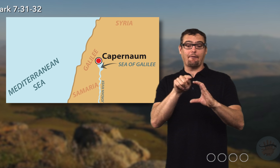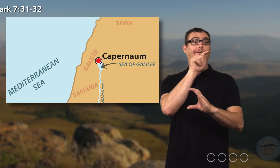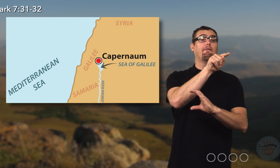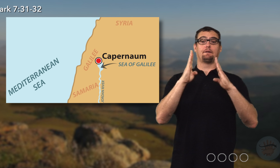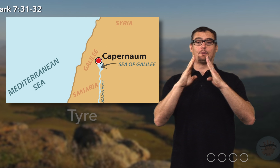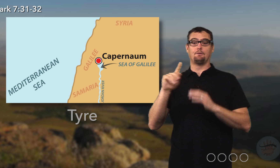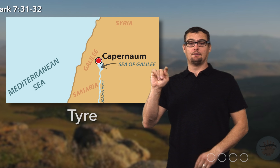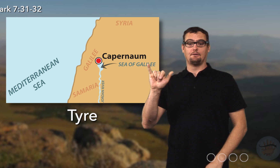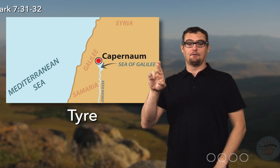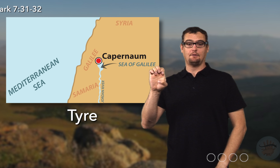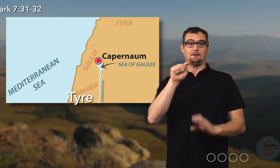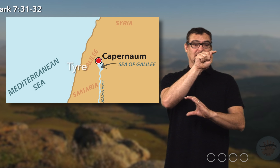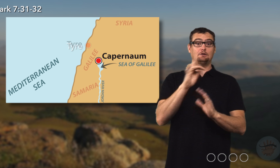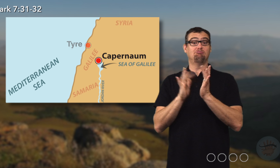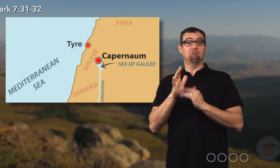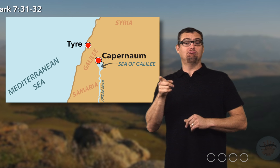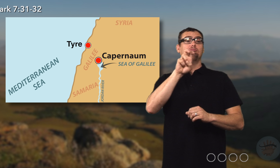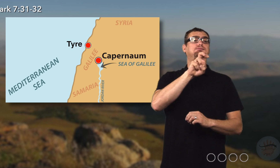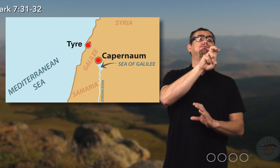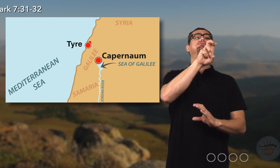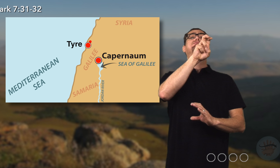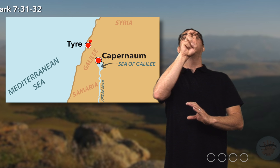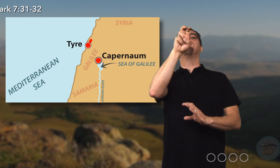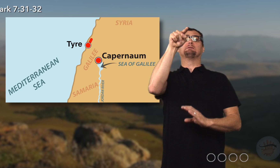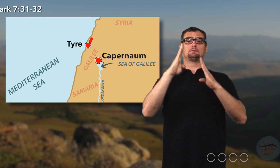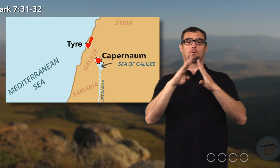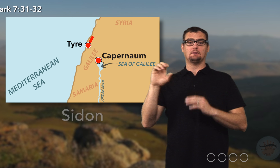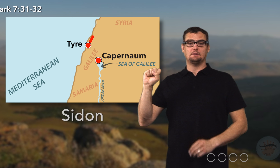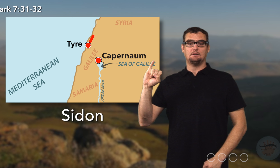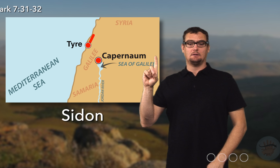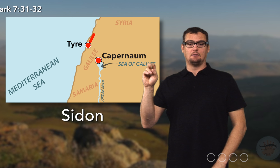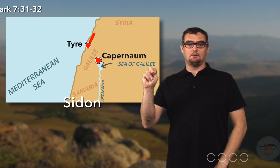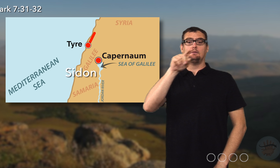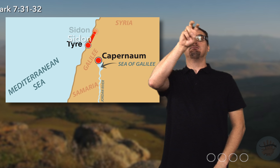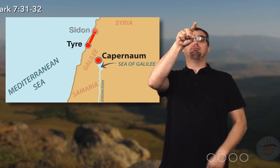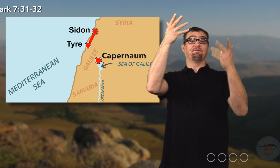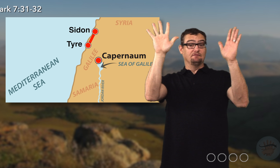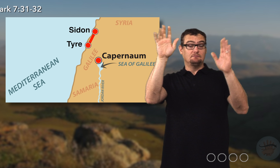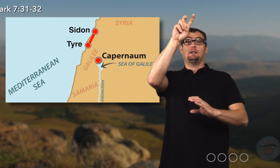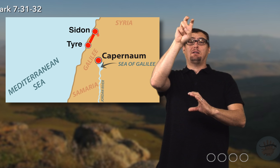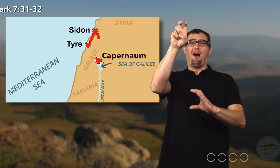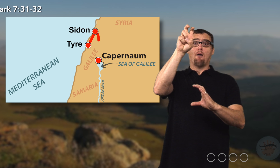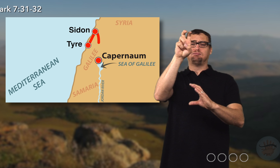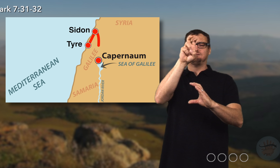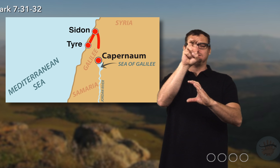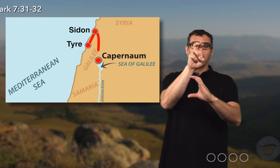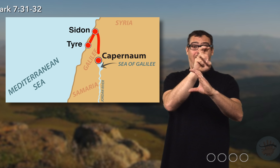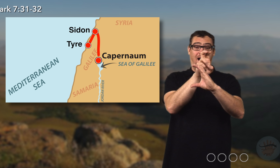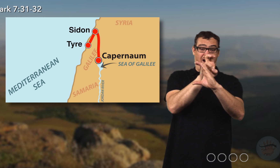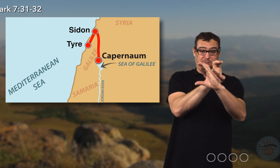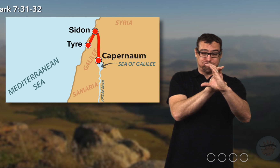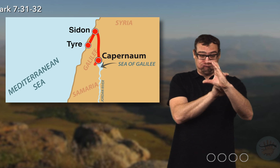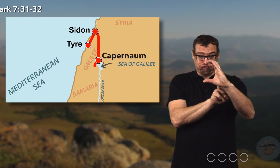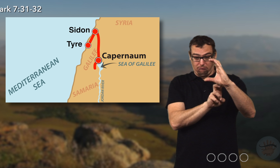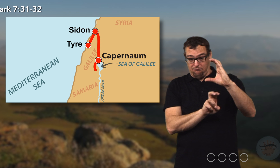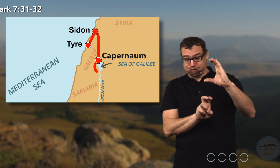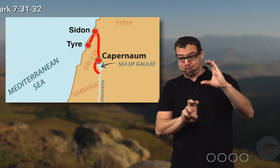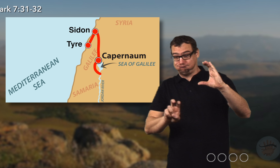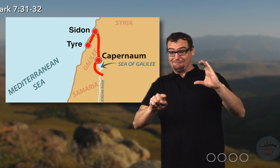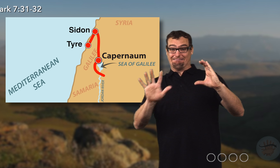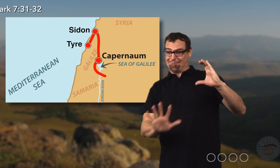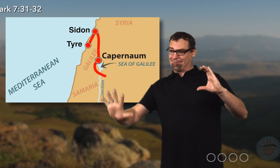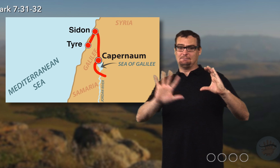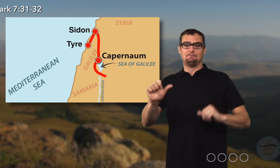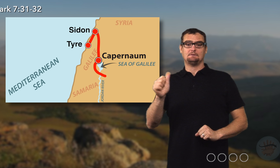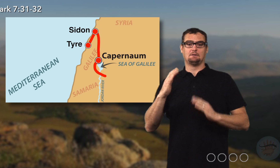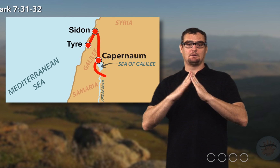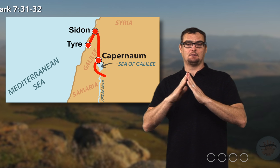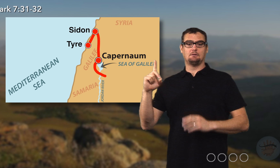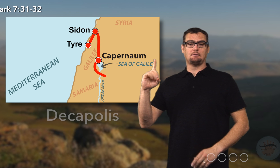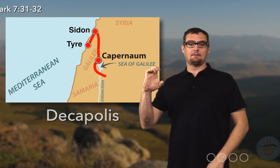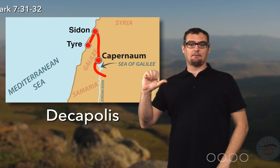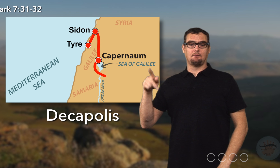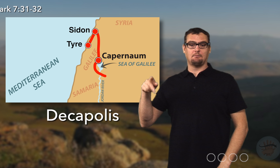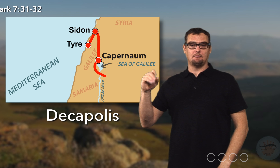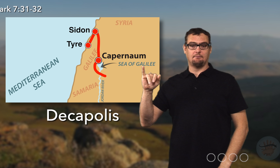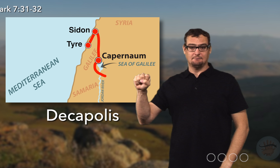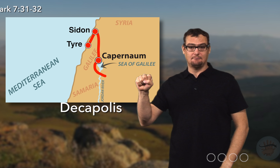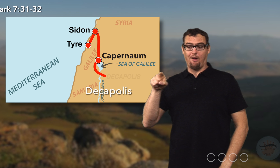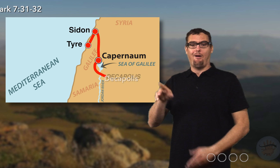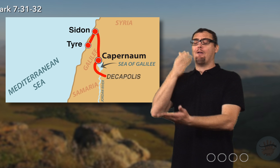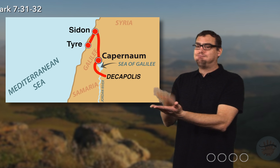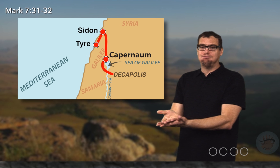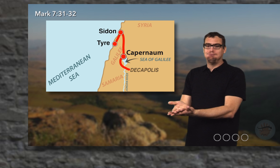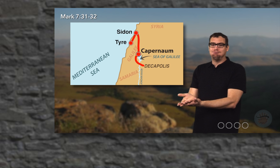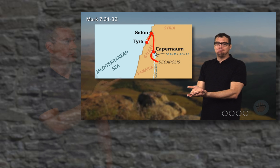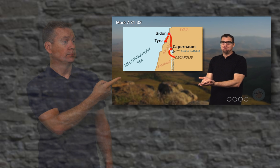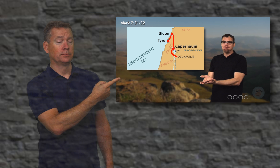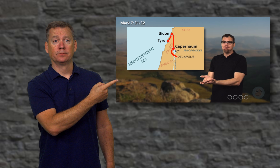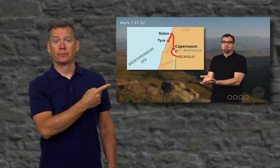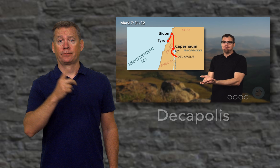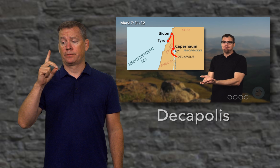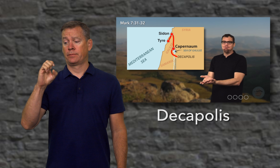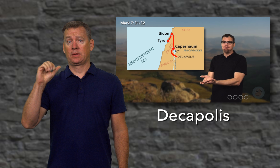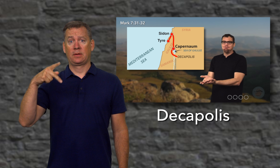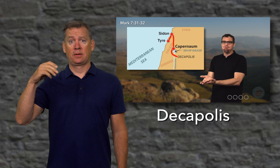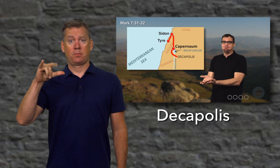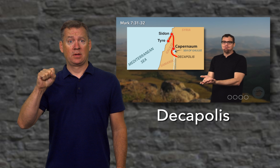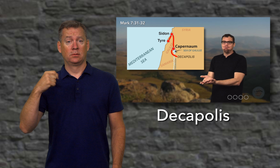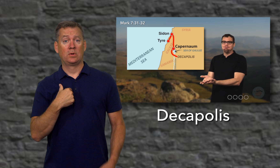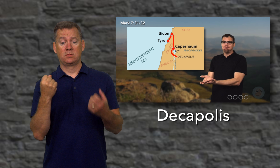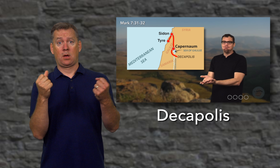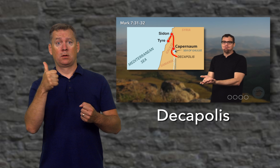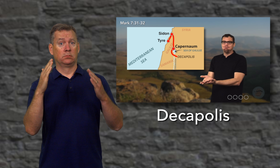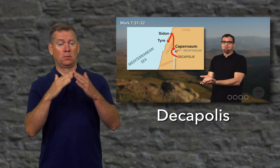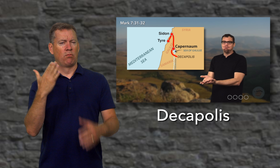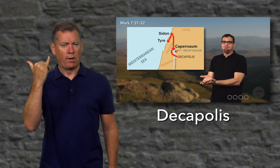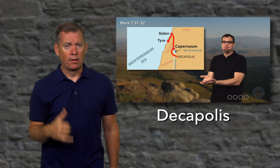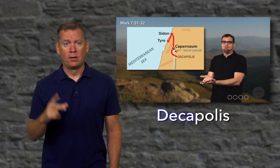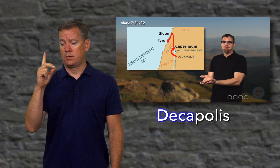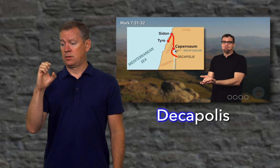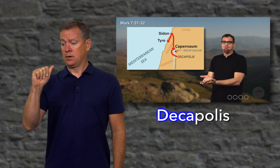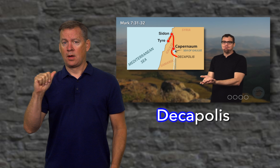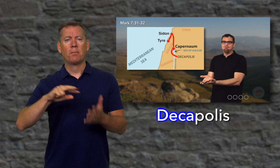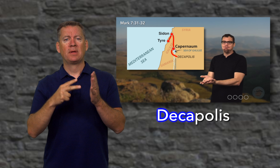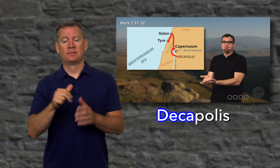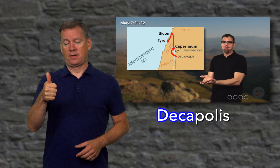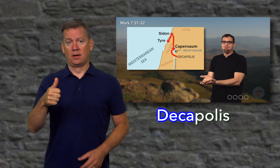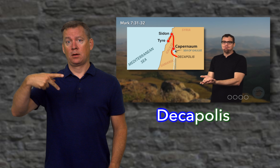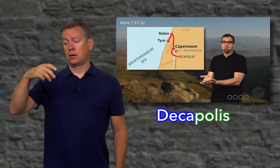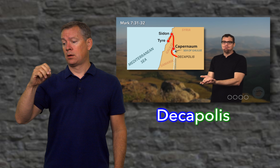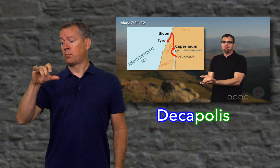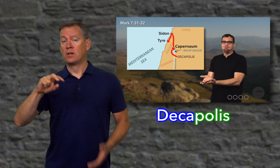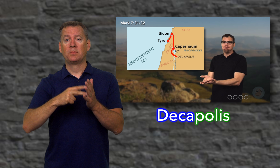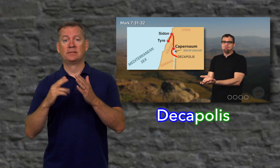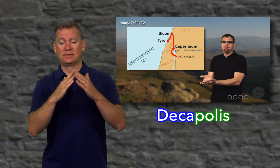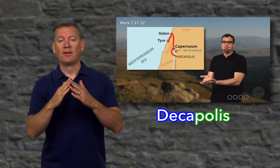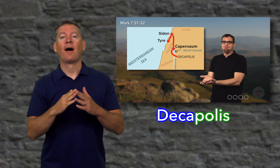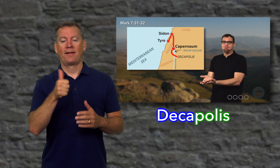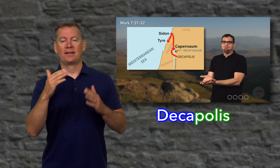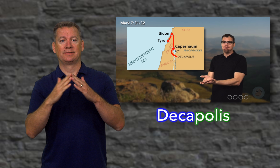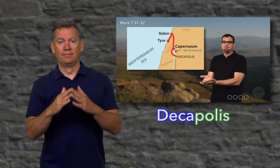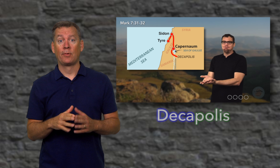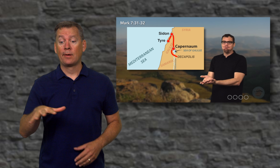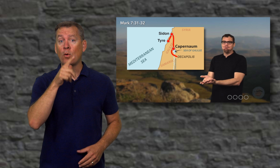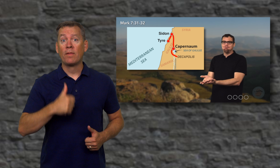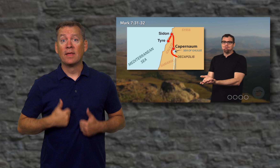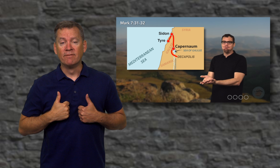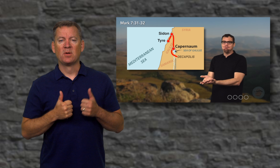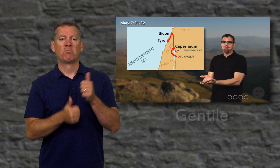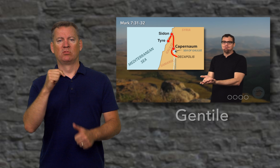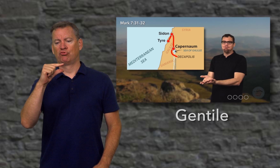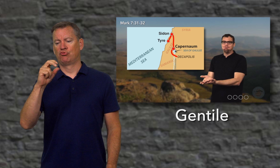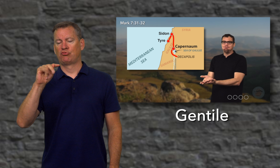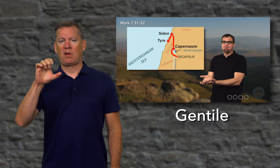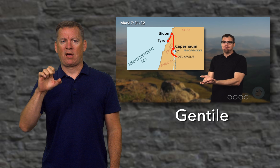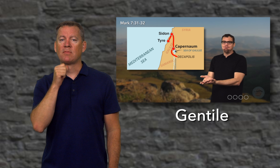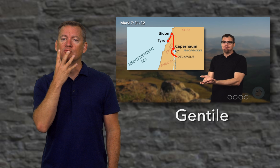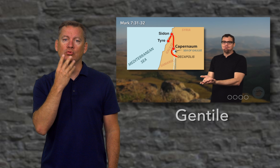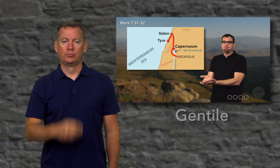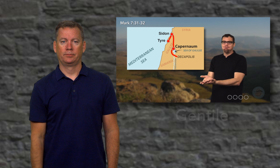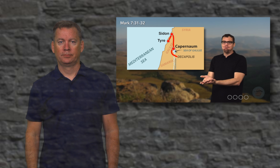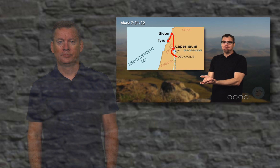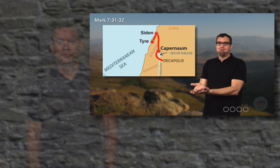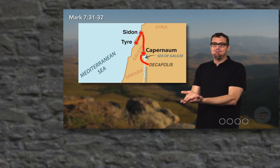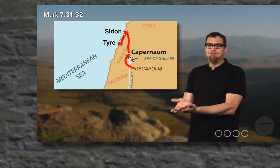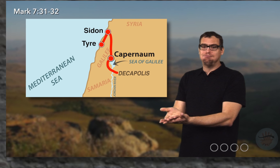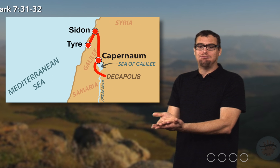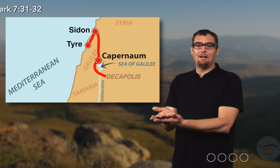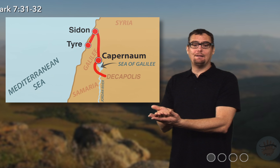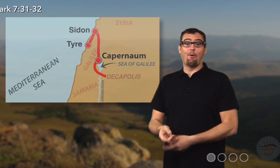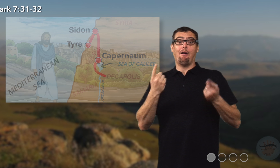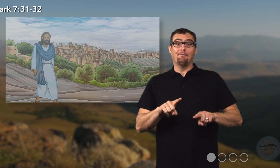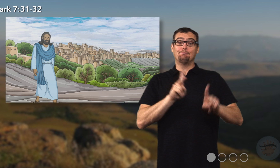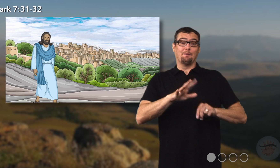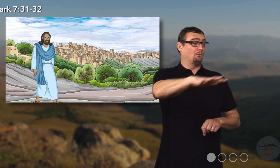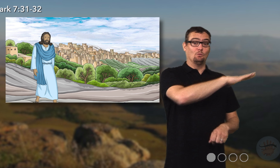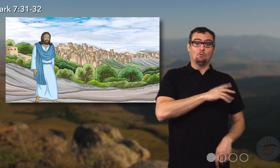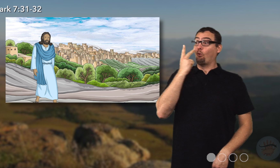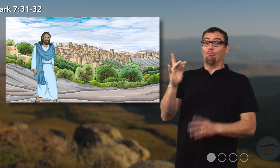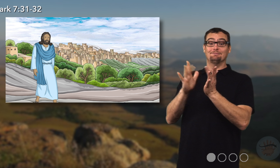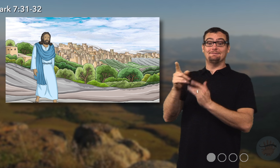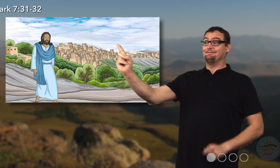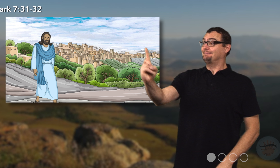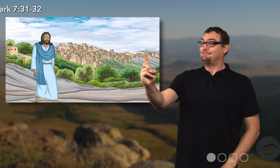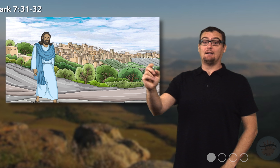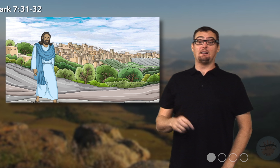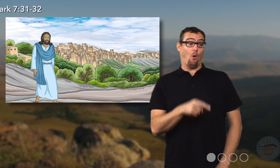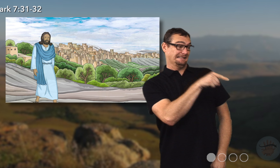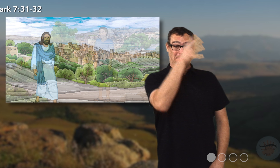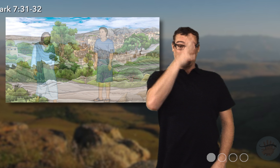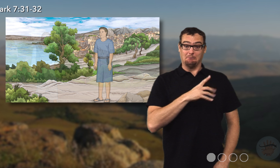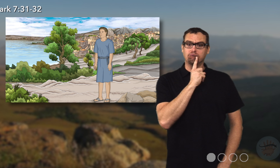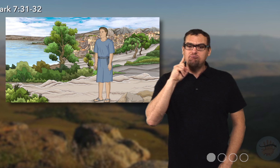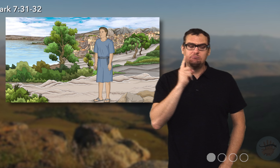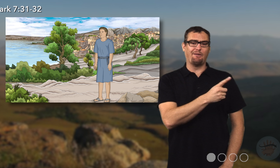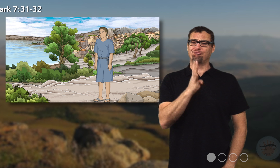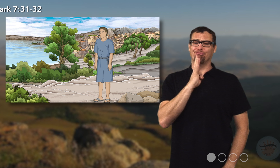Then Jesus left the region of Tyre and went through Sidon to the Sea of Galilee and into the region of the Decapolis.